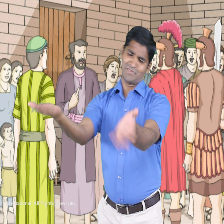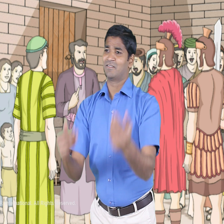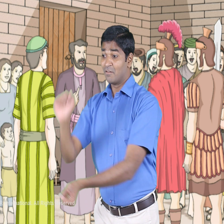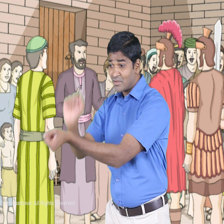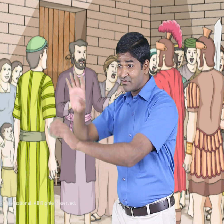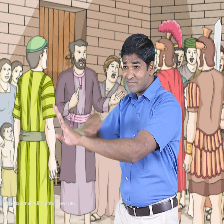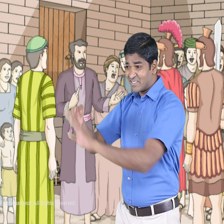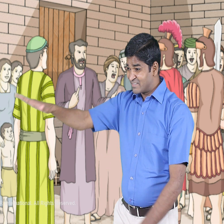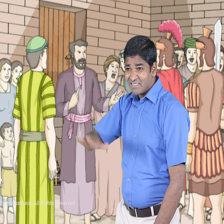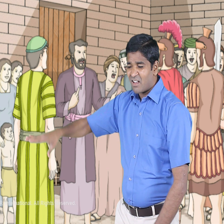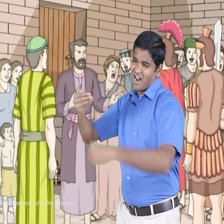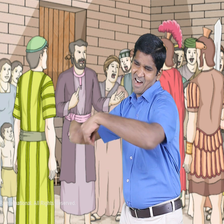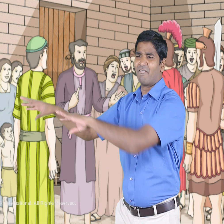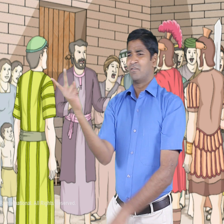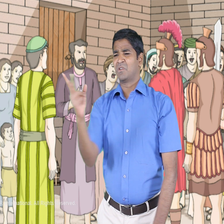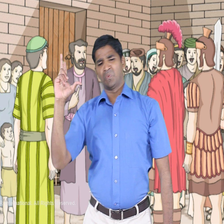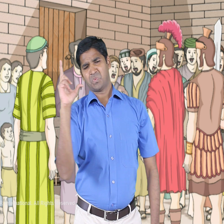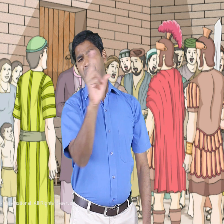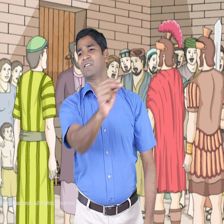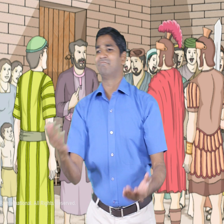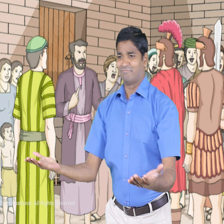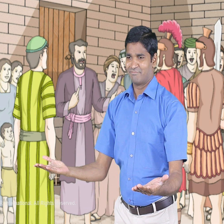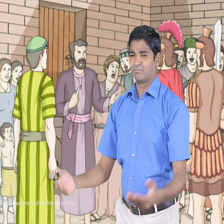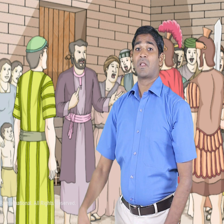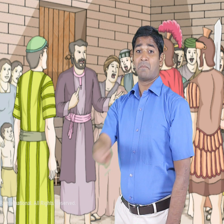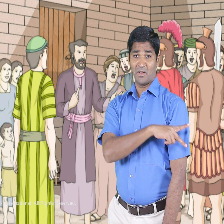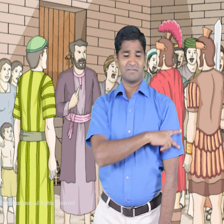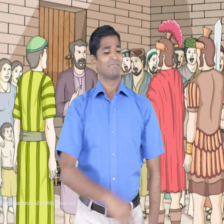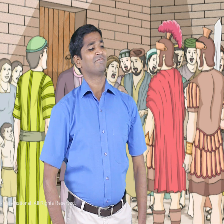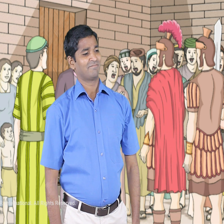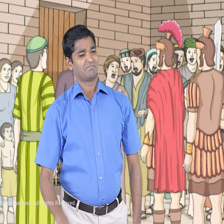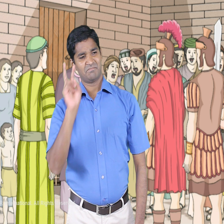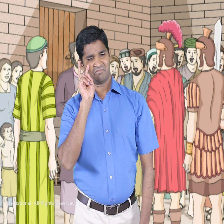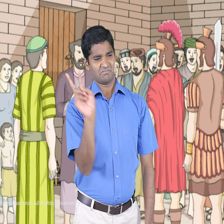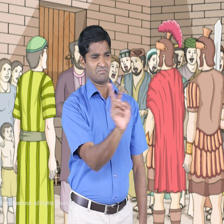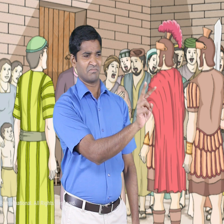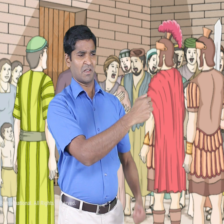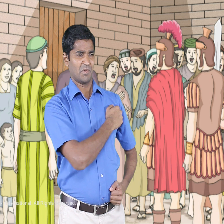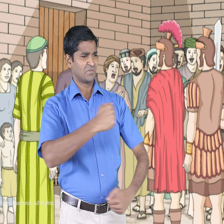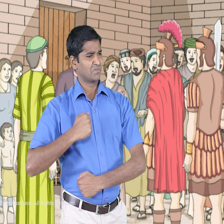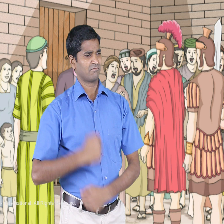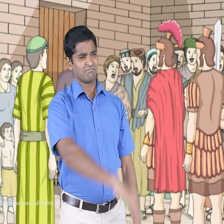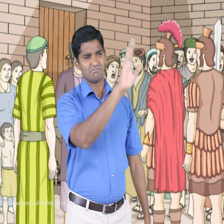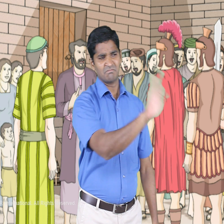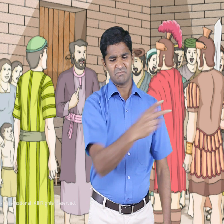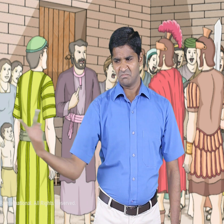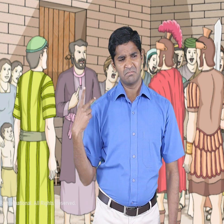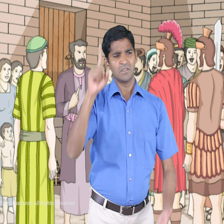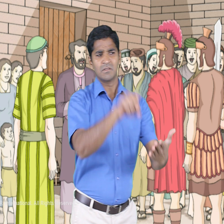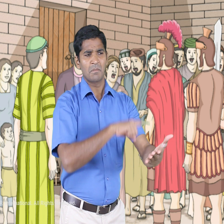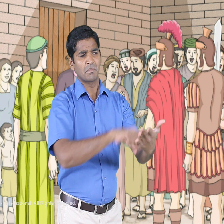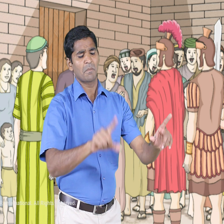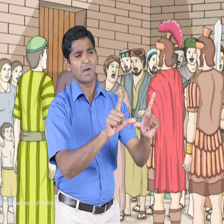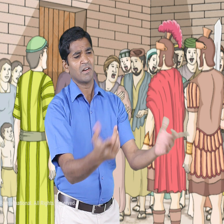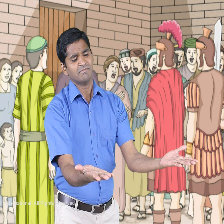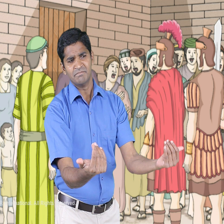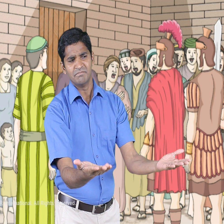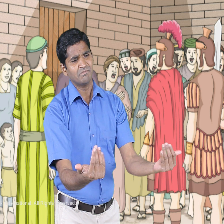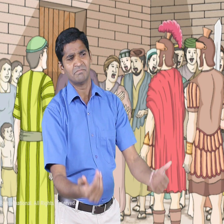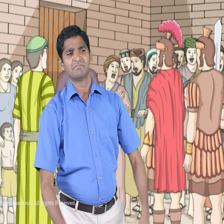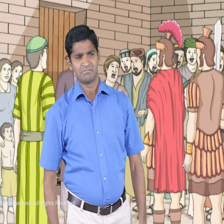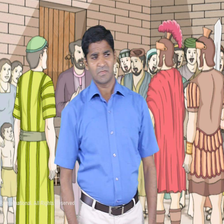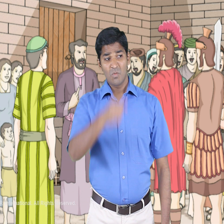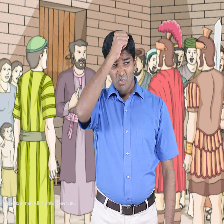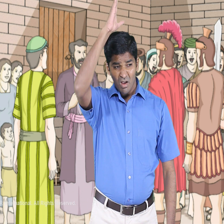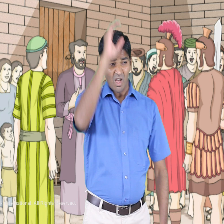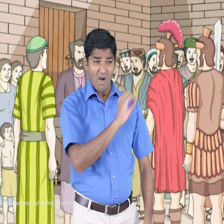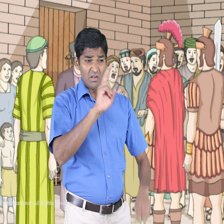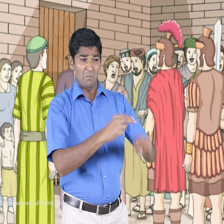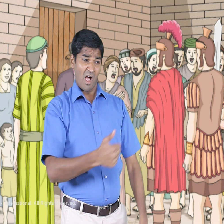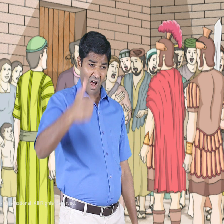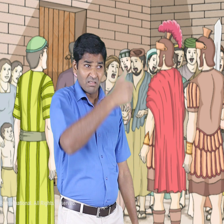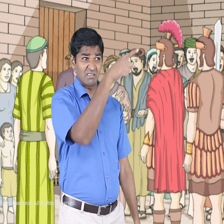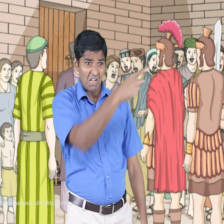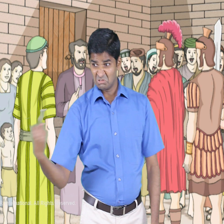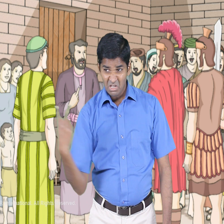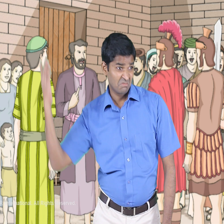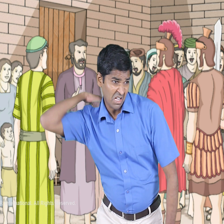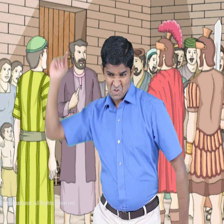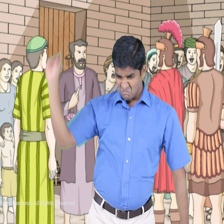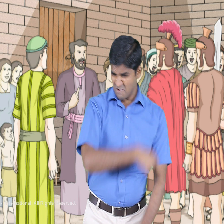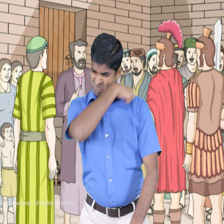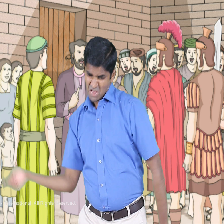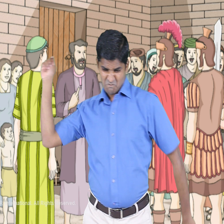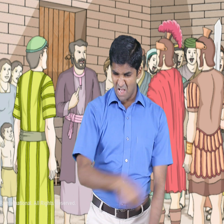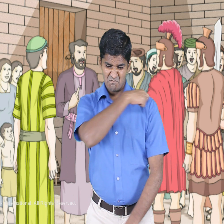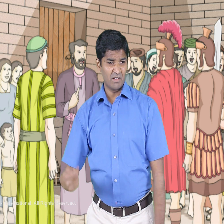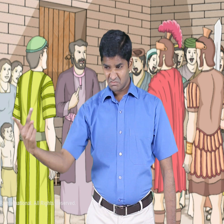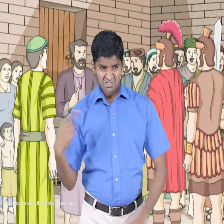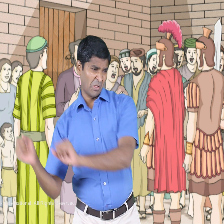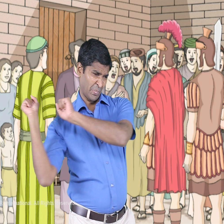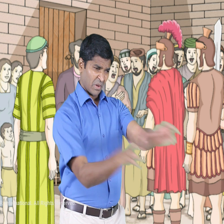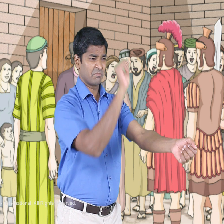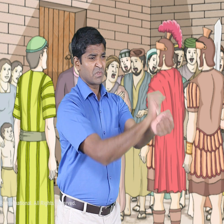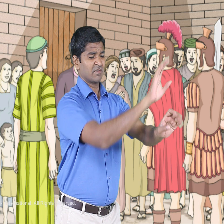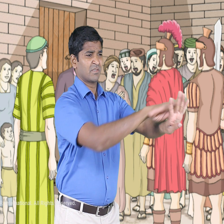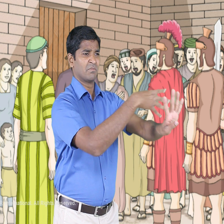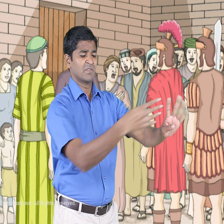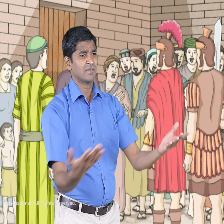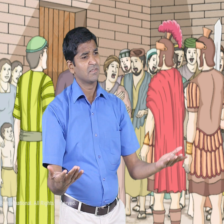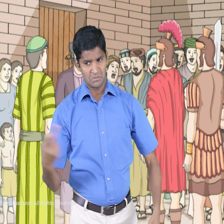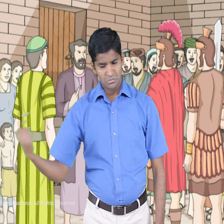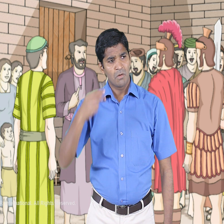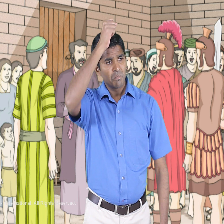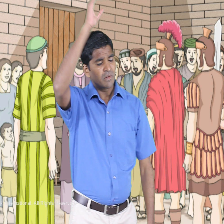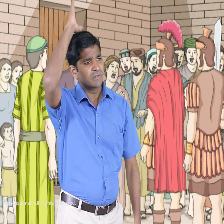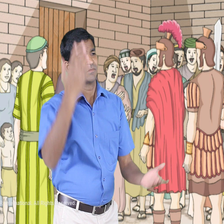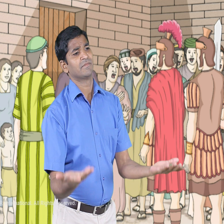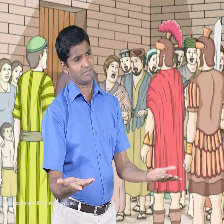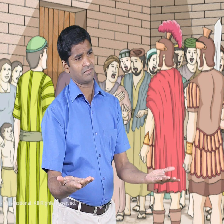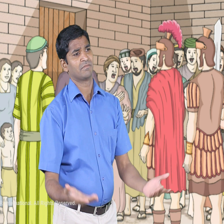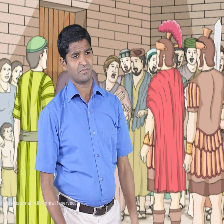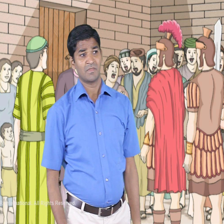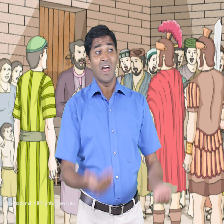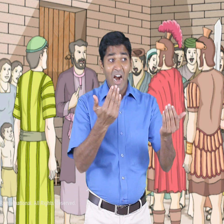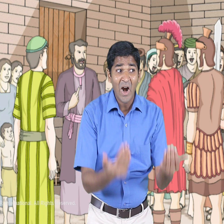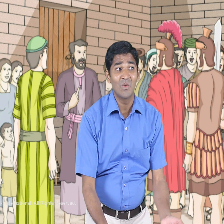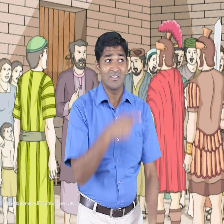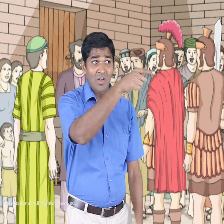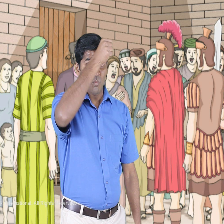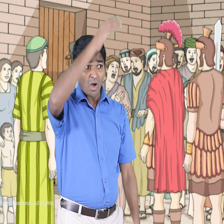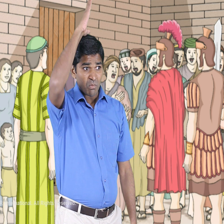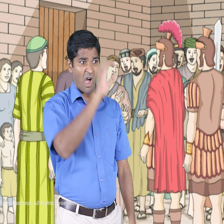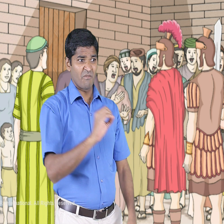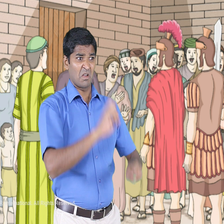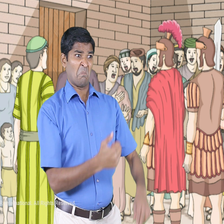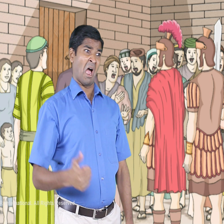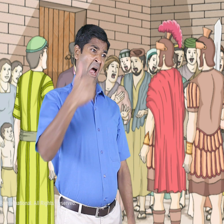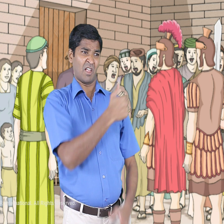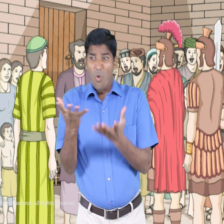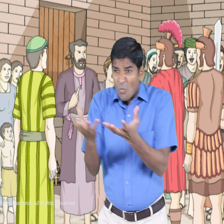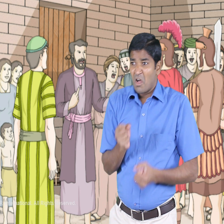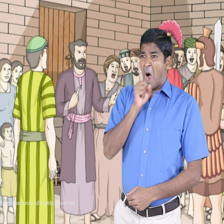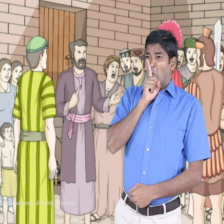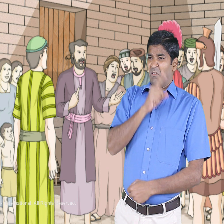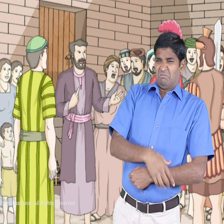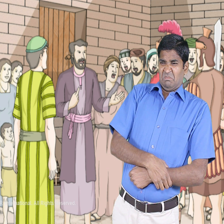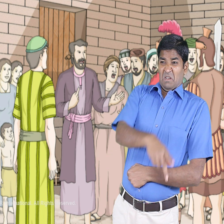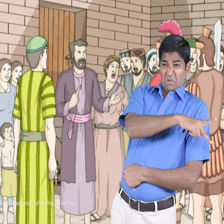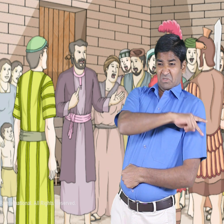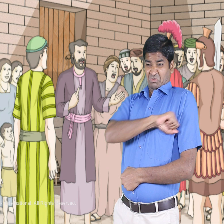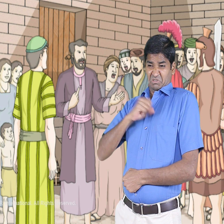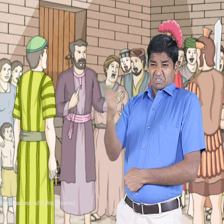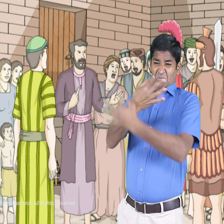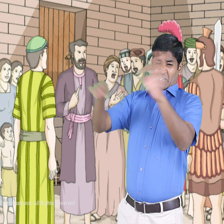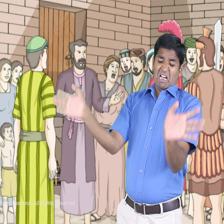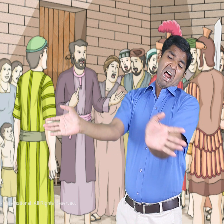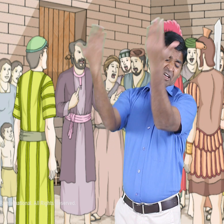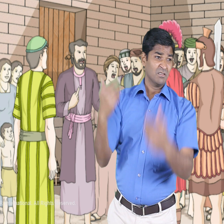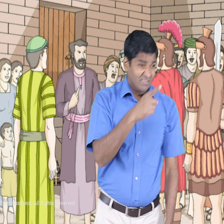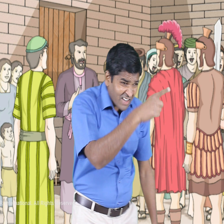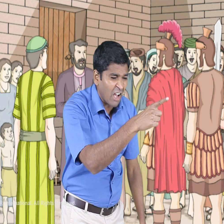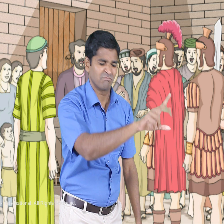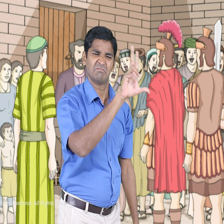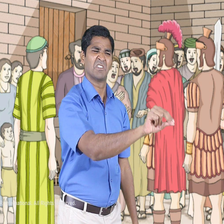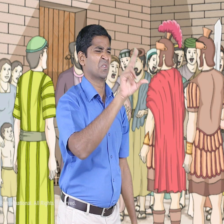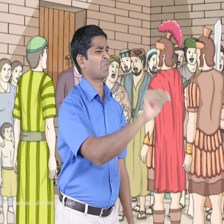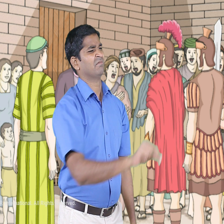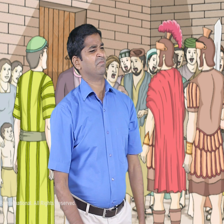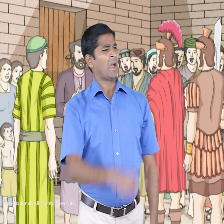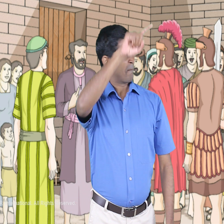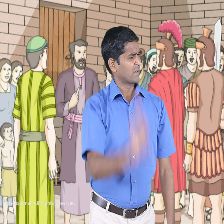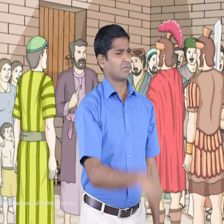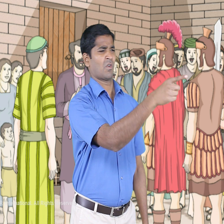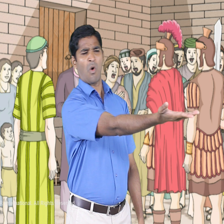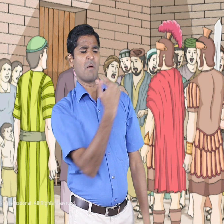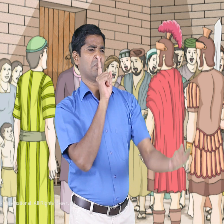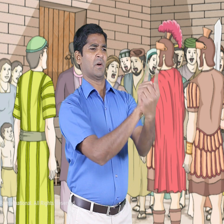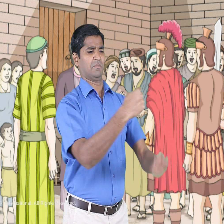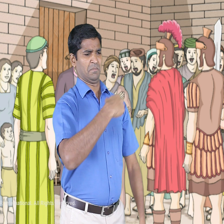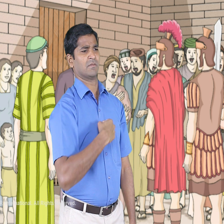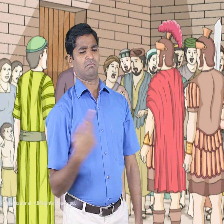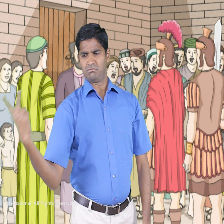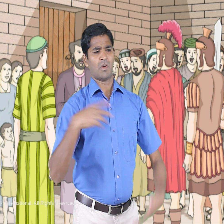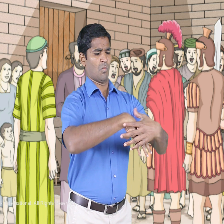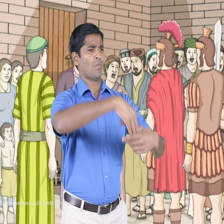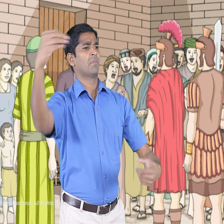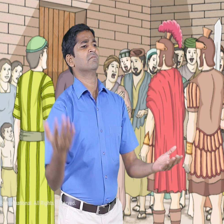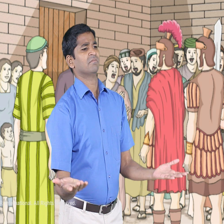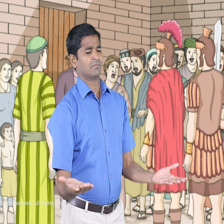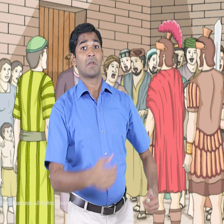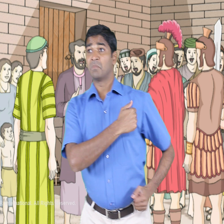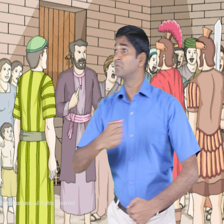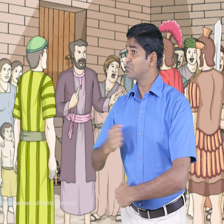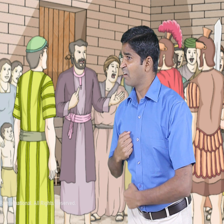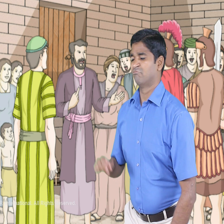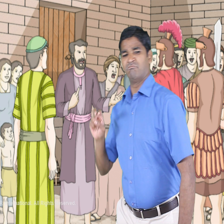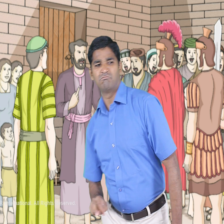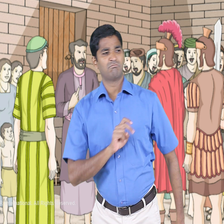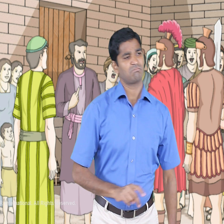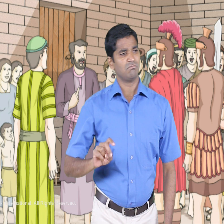But Paul said to the officers, “They beat us publicly without a trial and threw us into prison, even though we are Roman citizens. And now do they want to send us away secretly? Absolutely not!